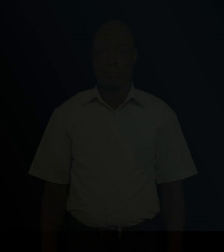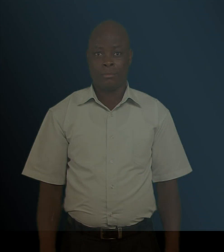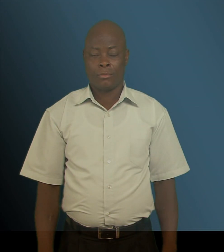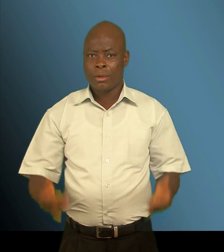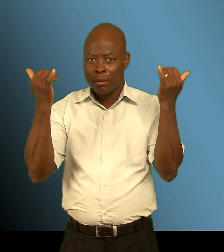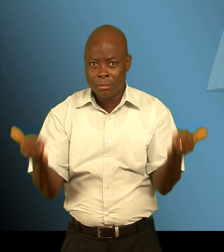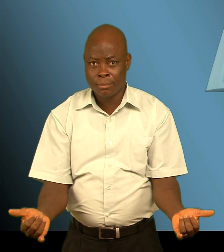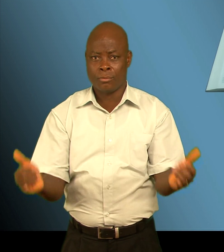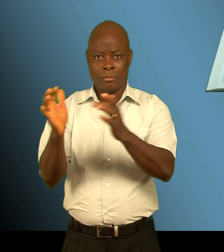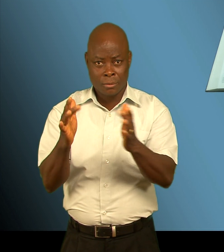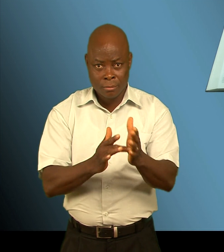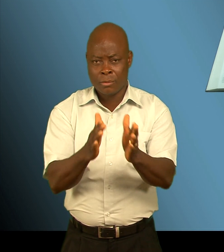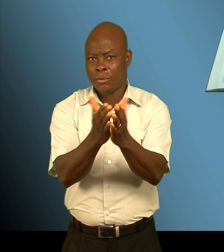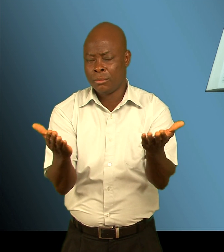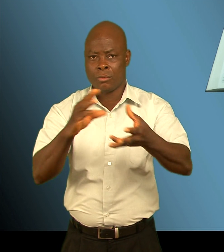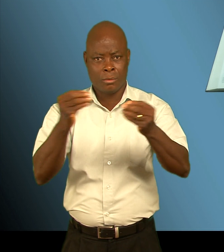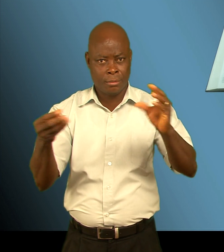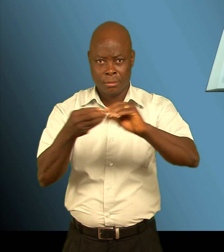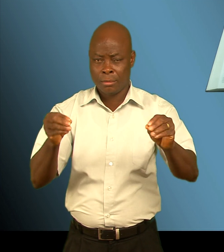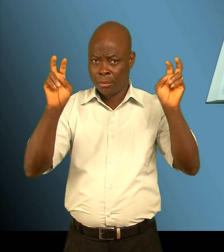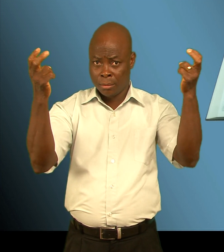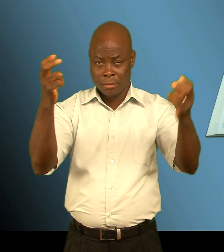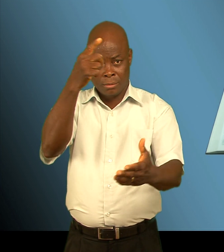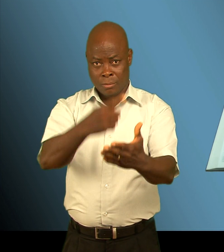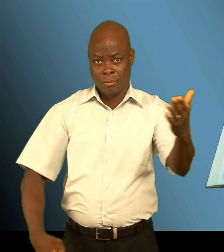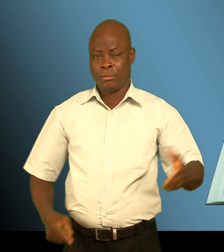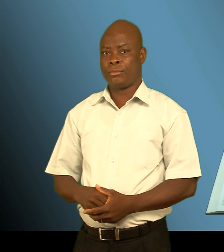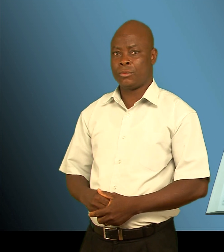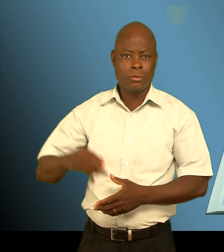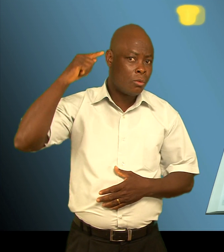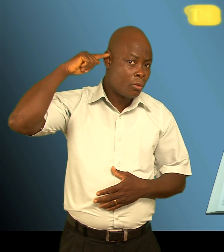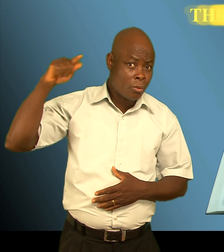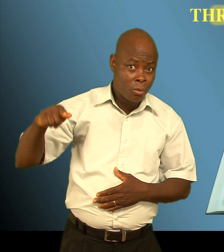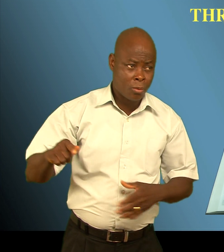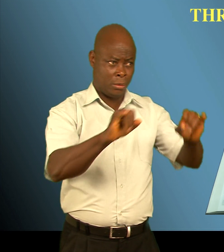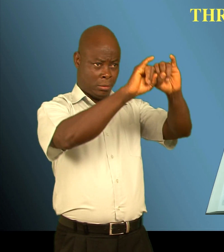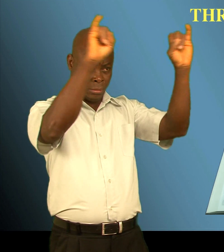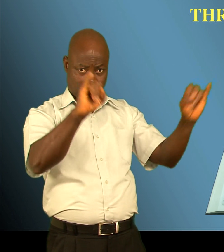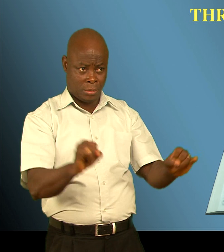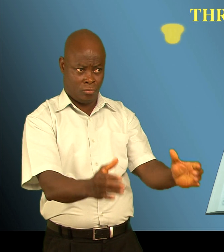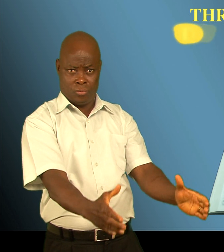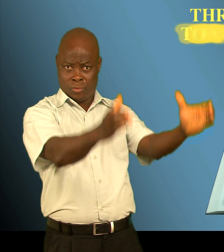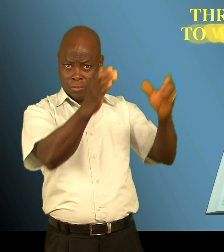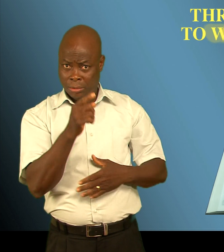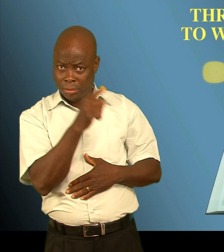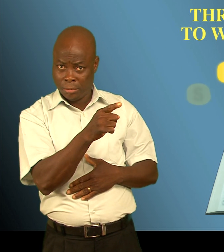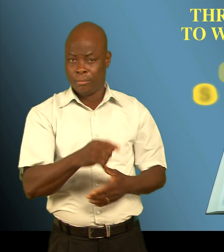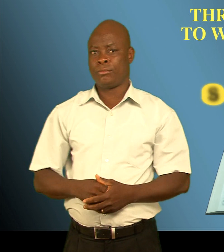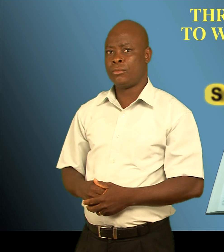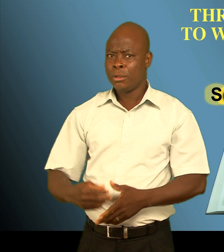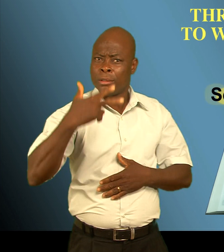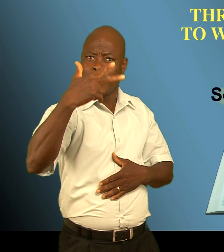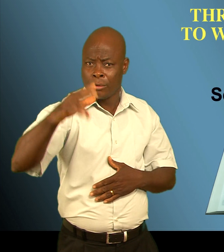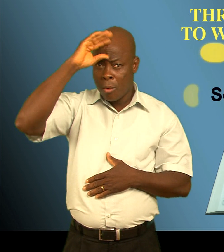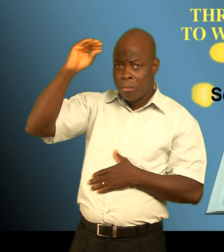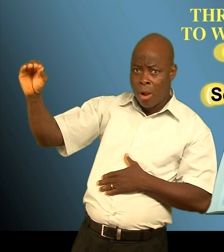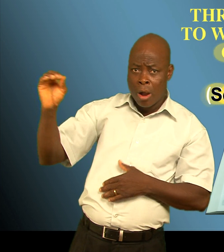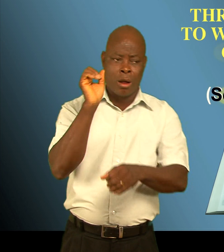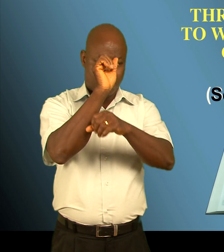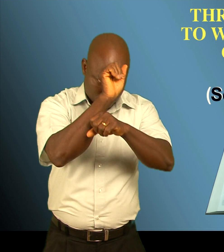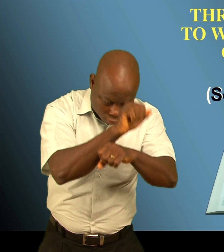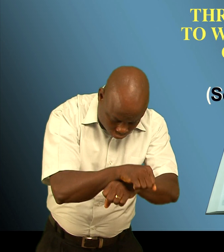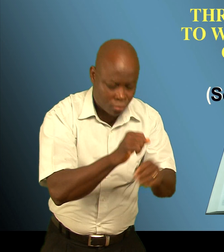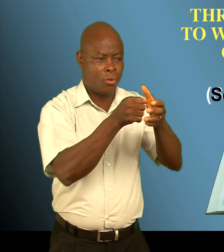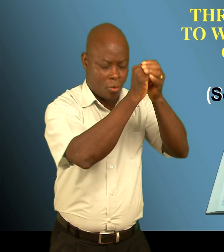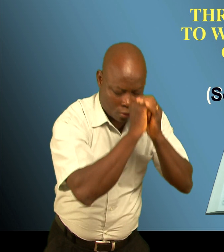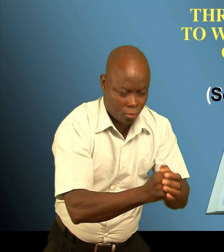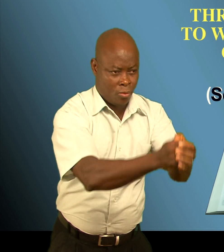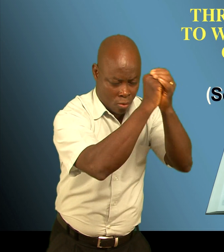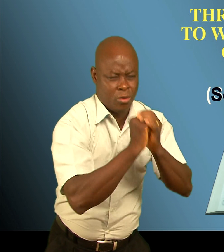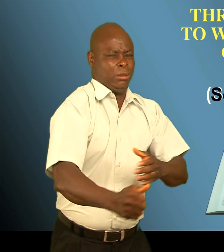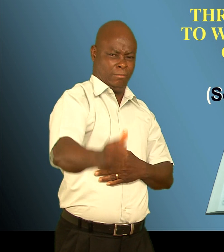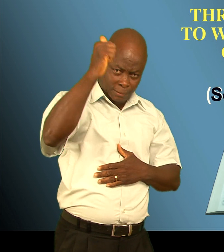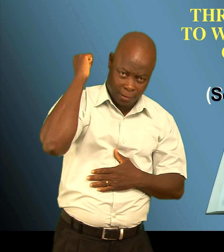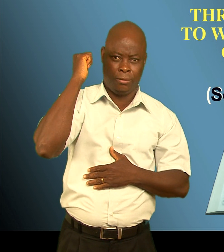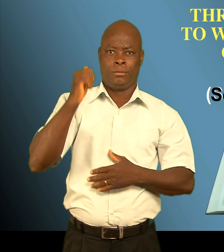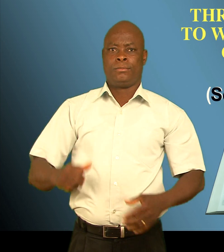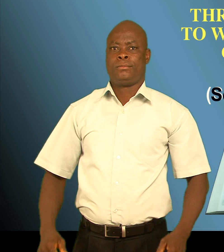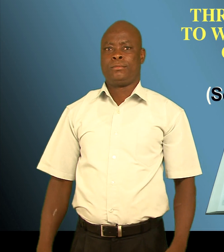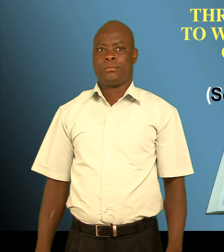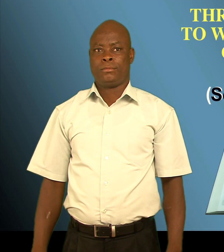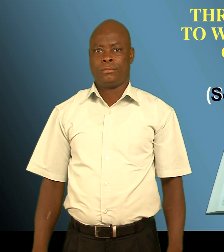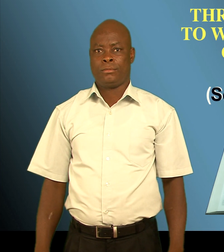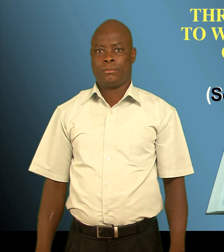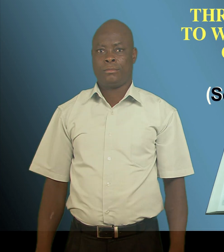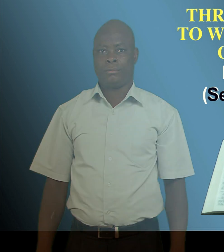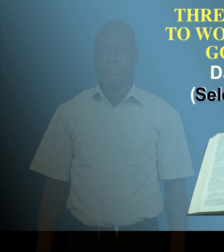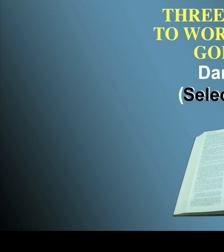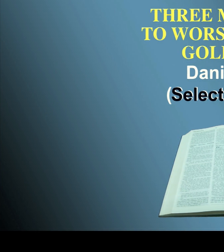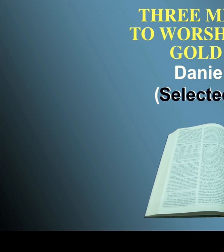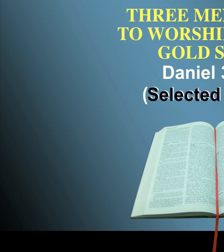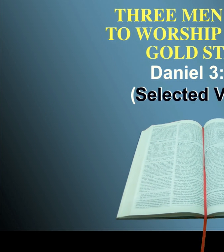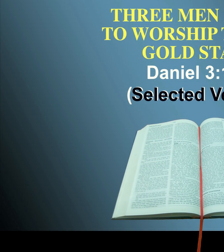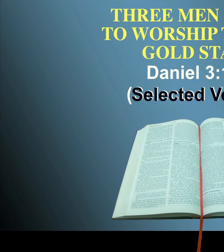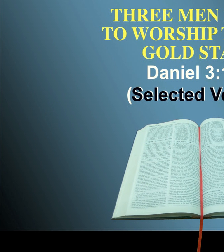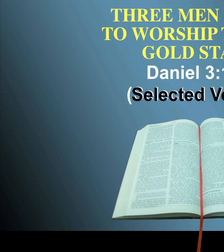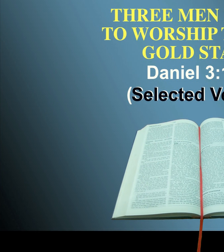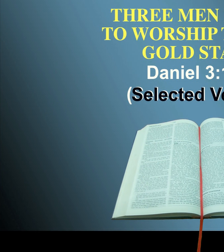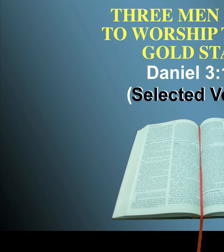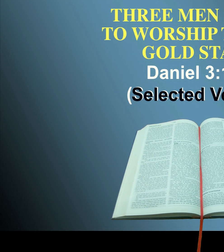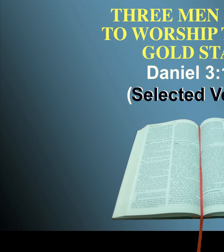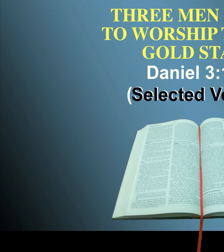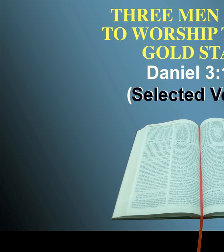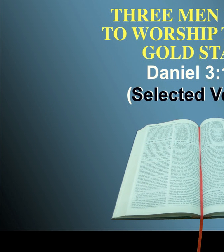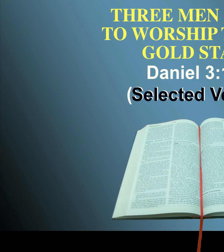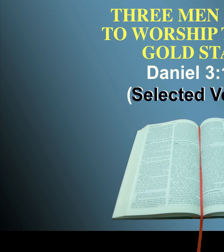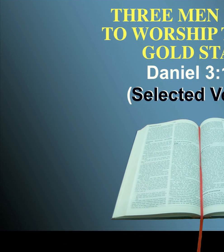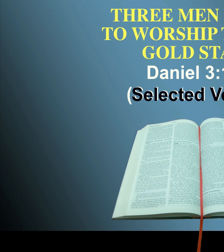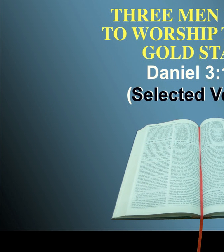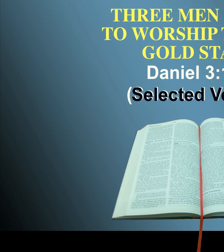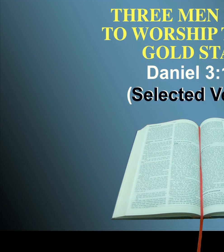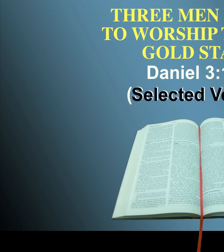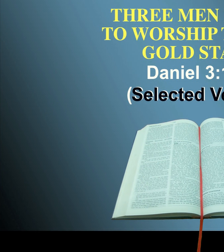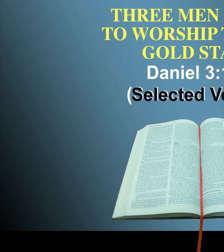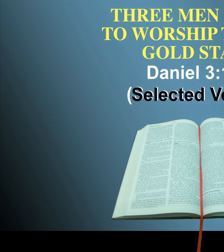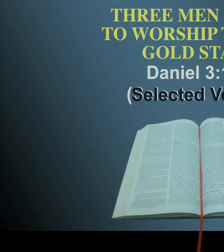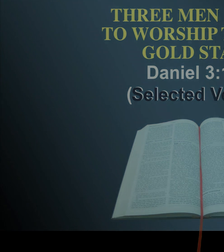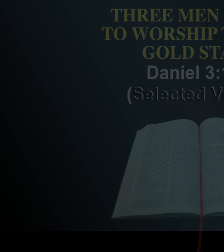Three men refuse to worship the tall gold statue